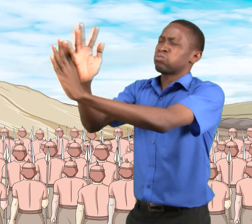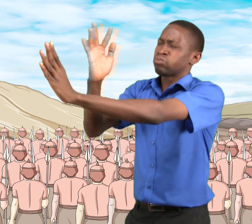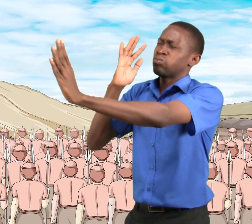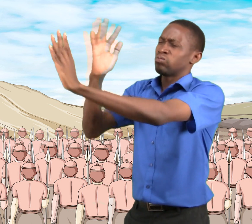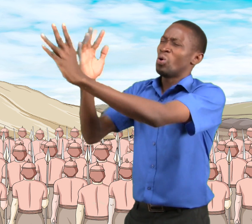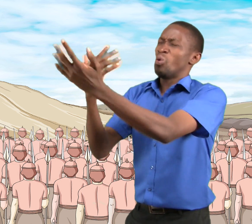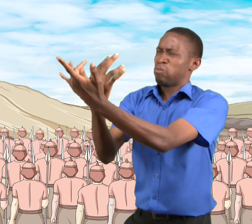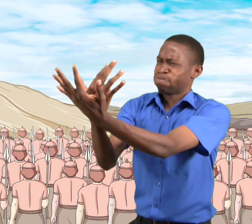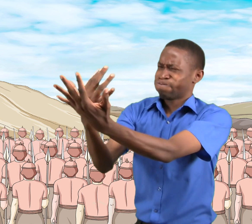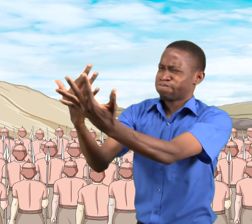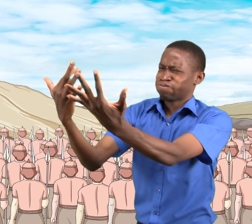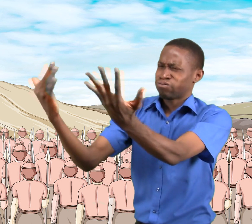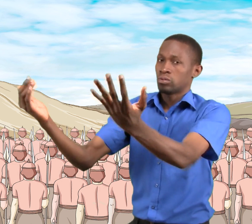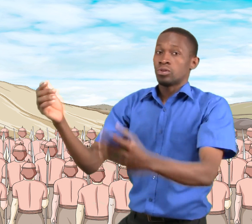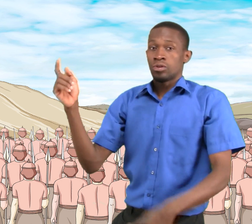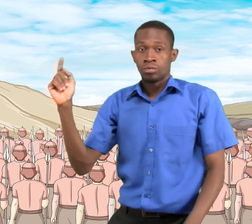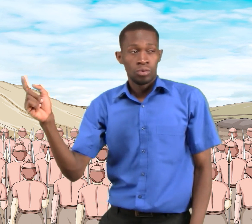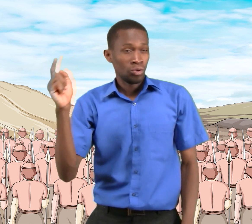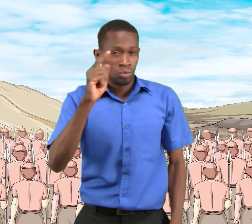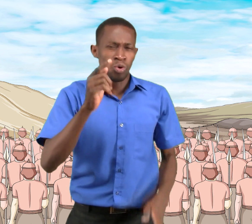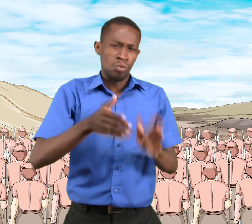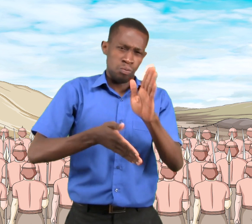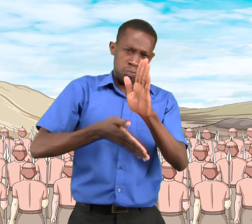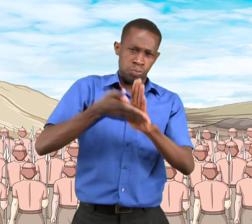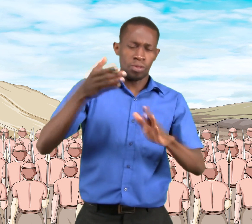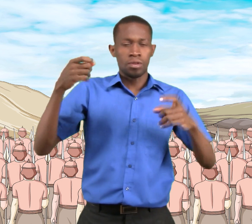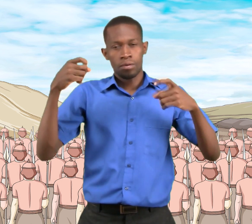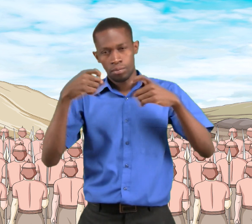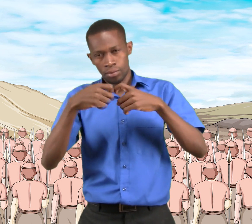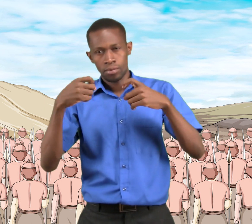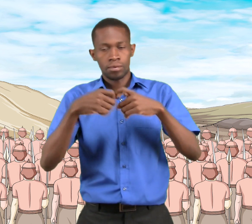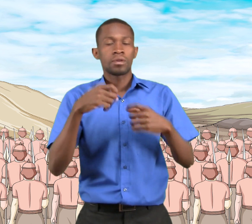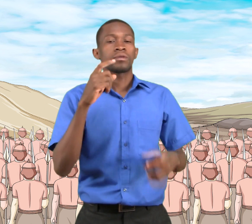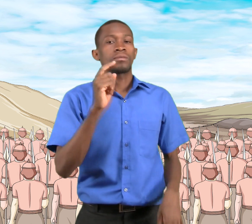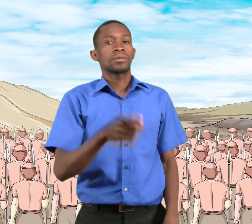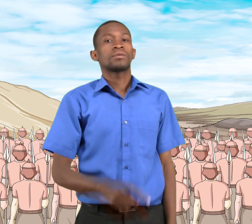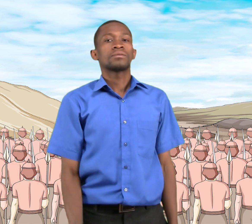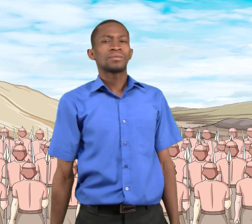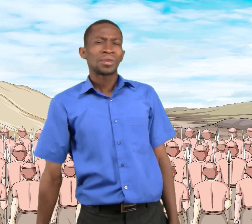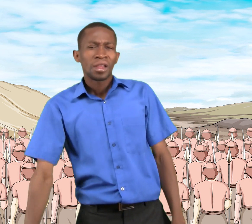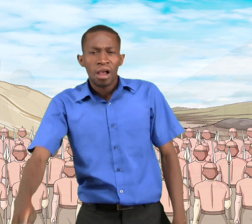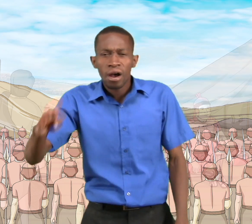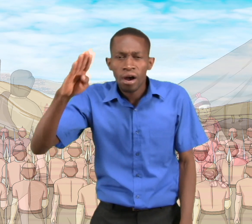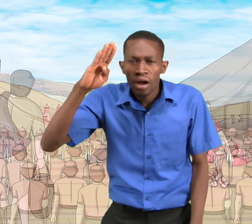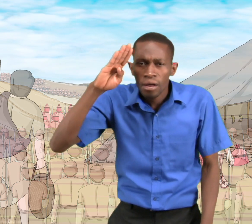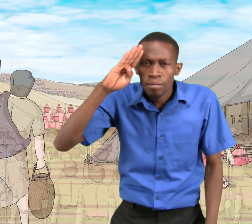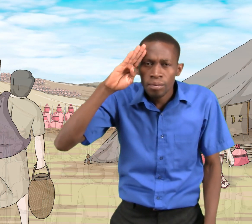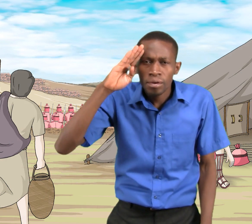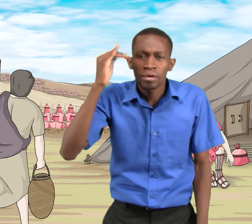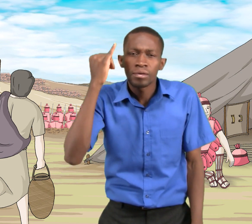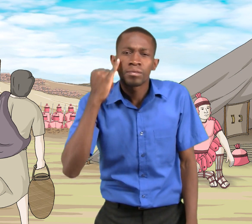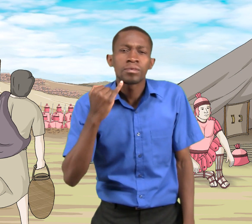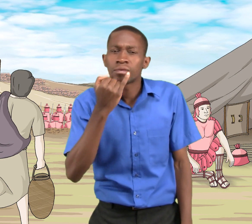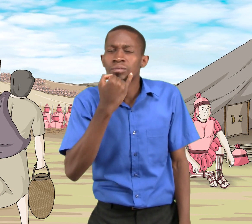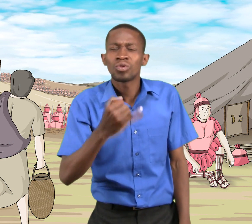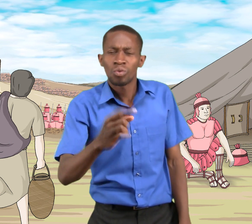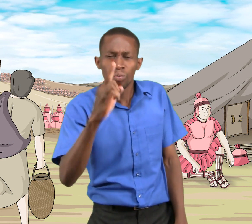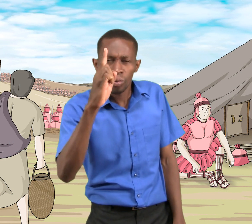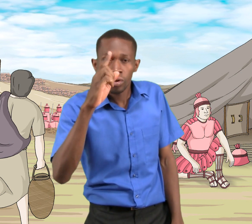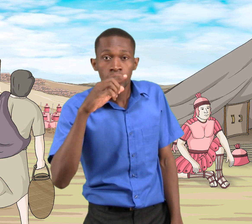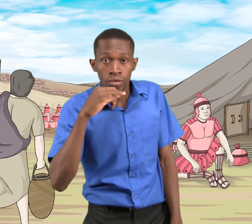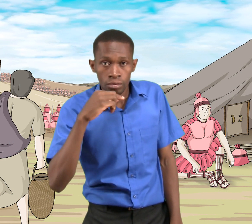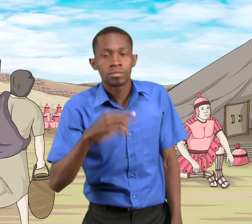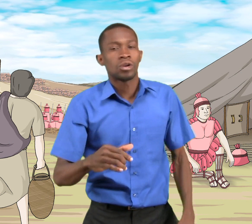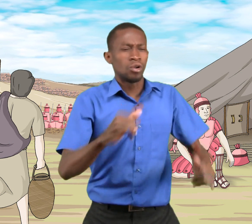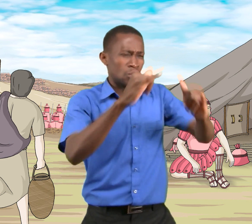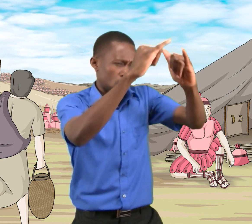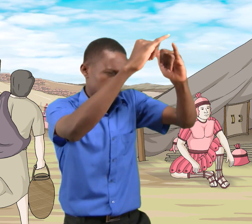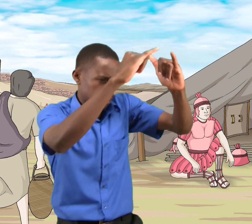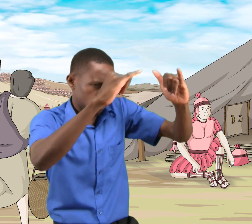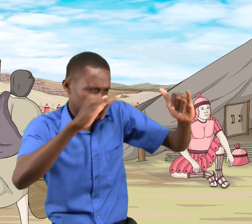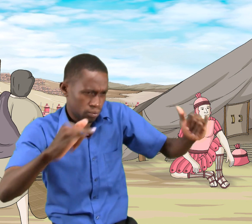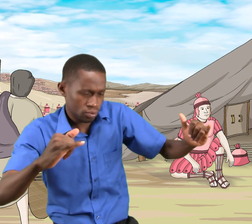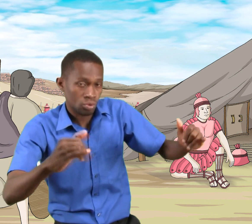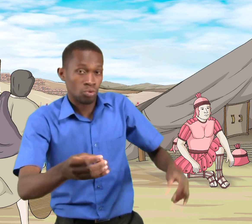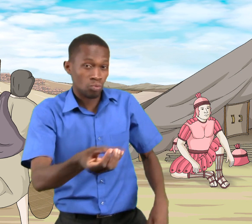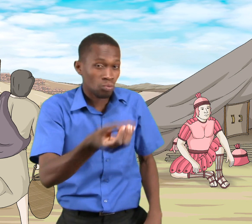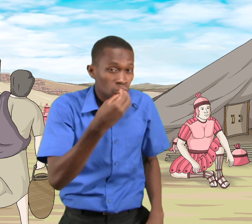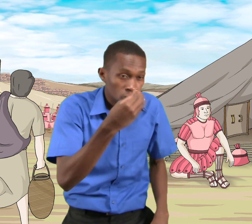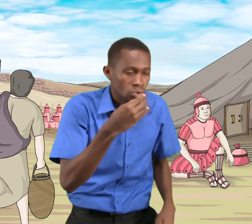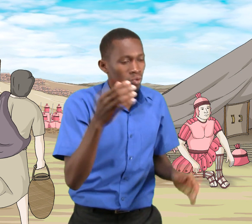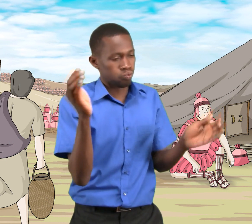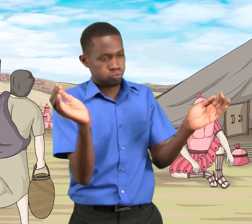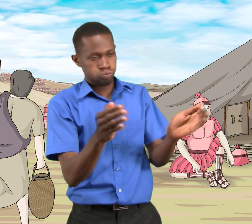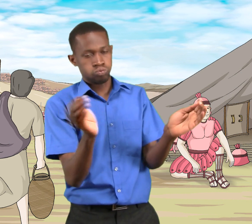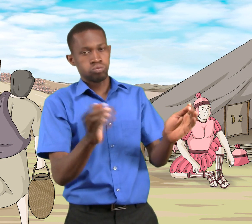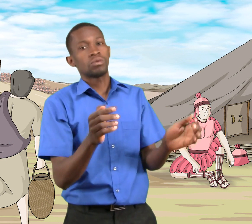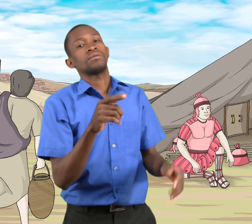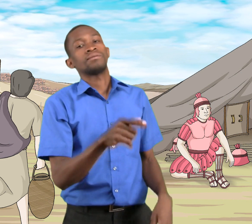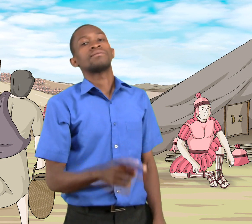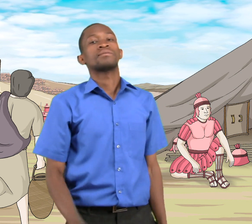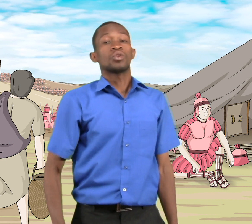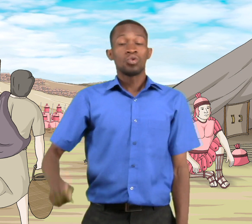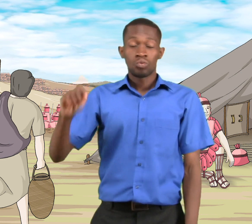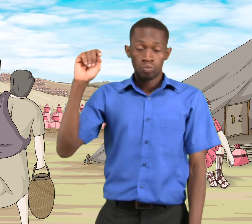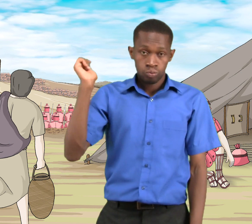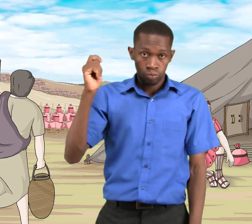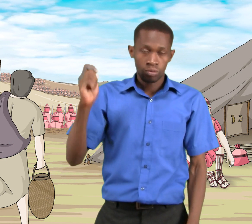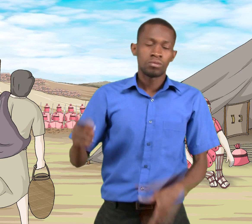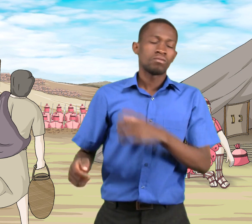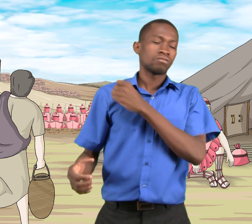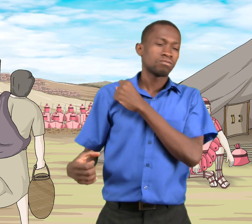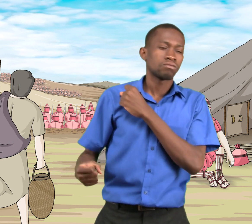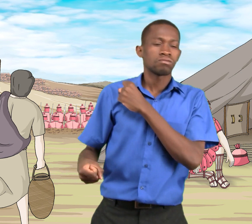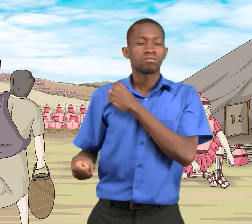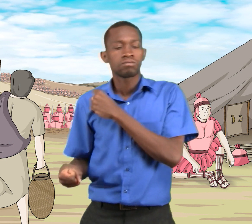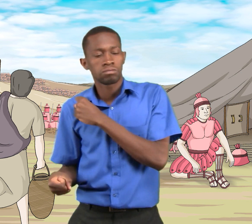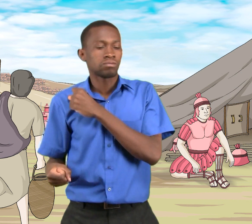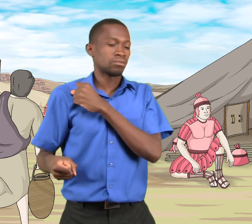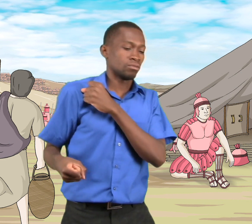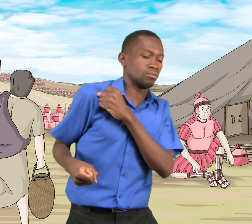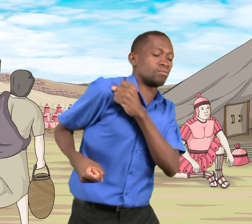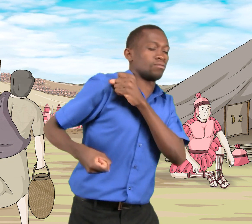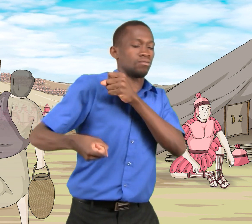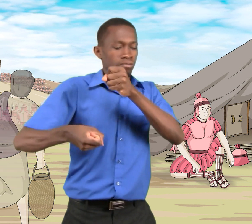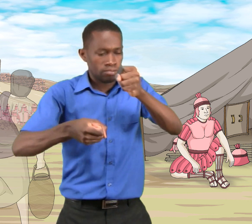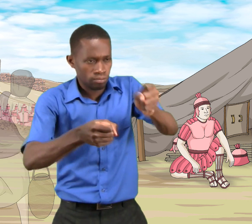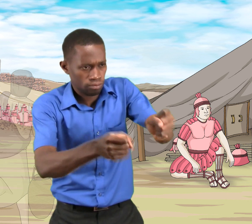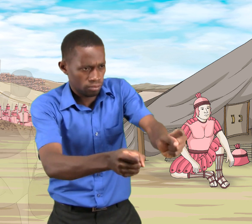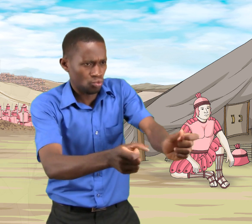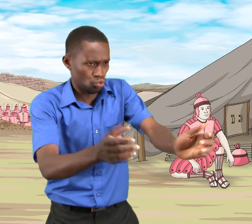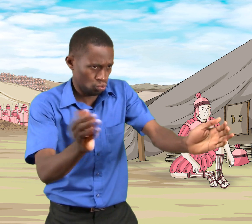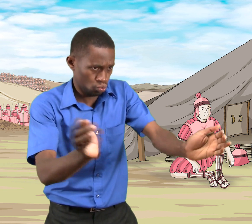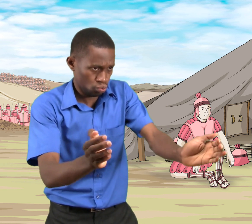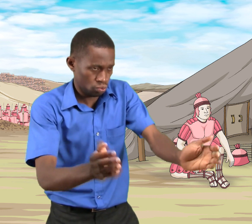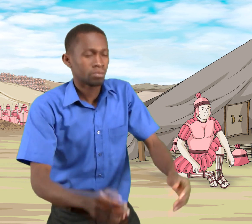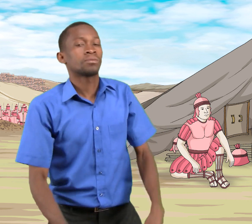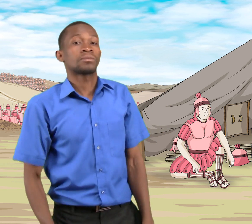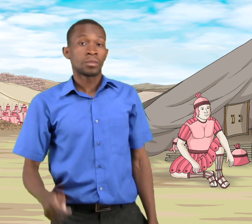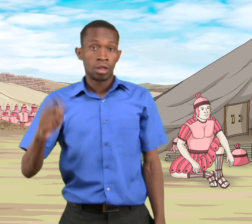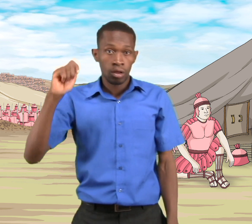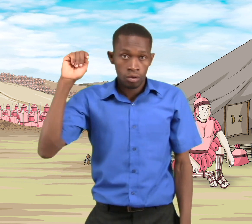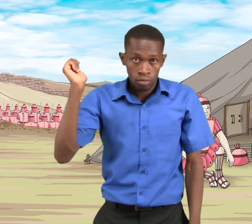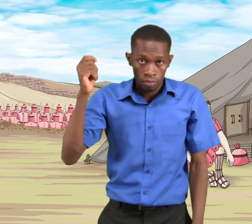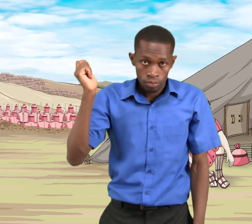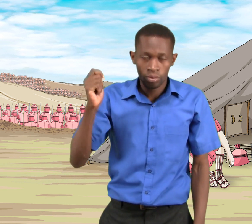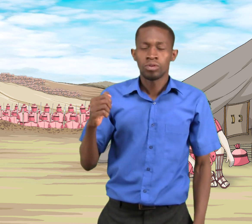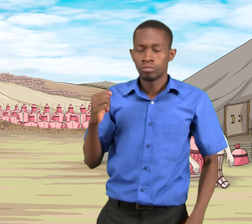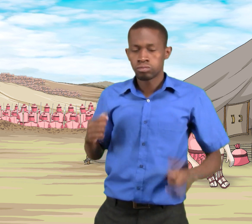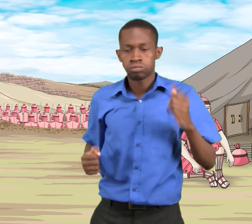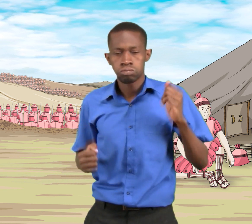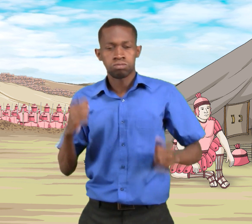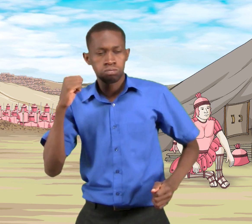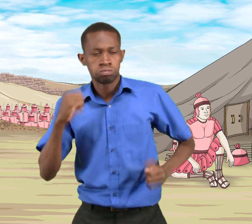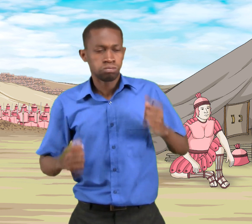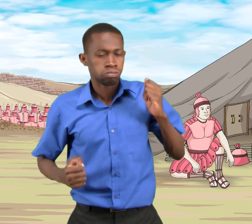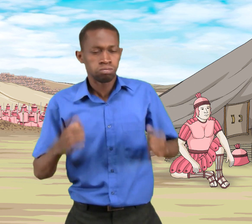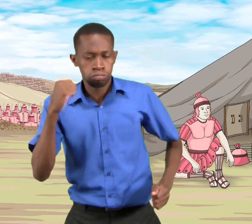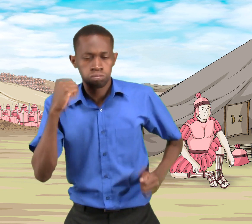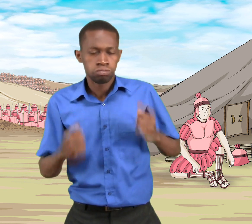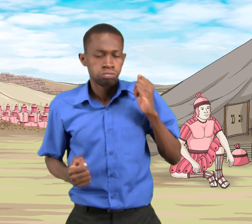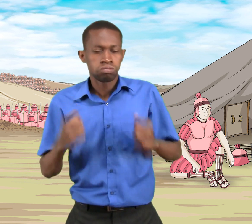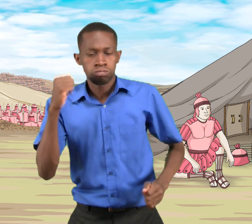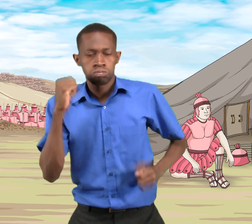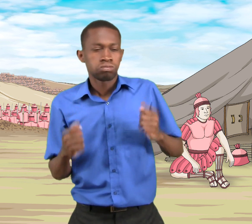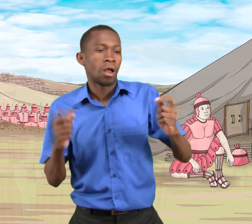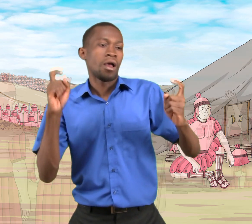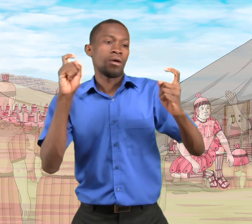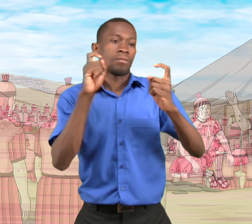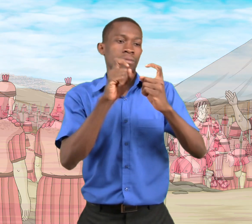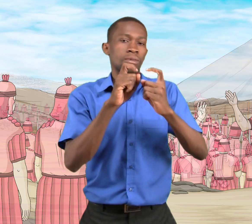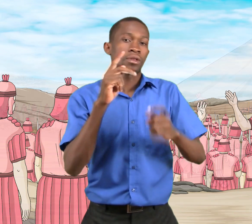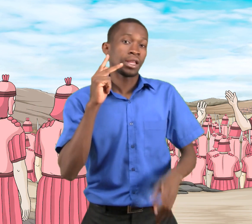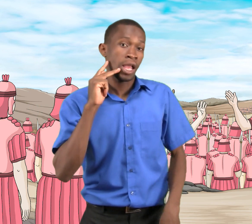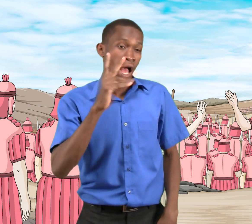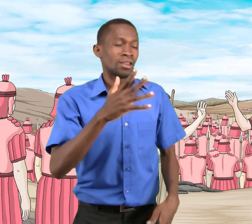Then David left his supplies in the care of the quartermaster and ran to the battle line.